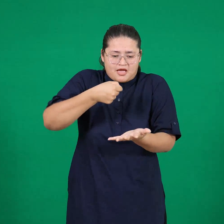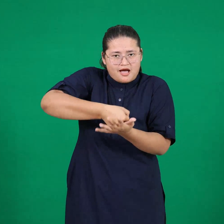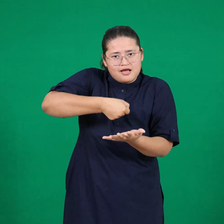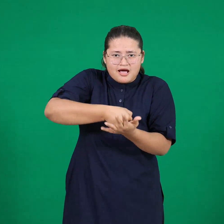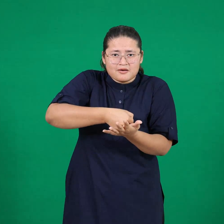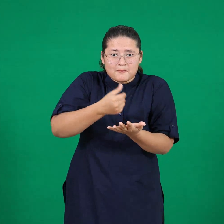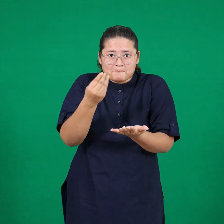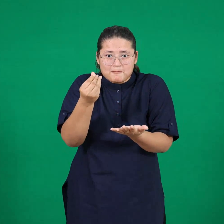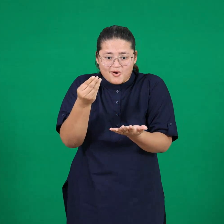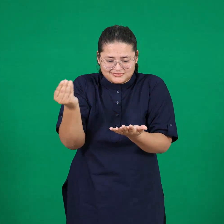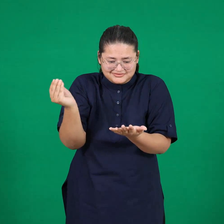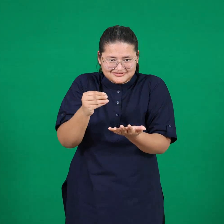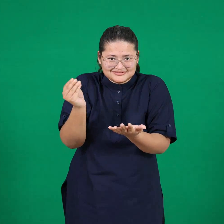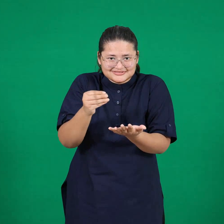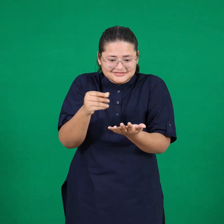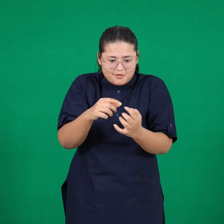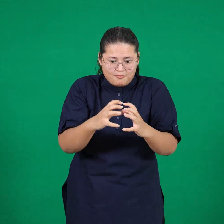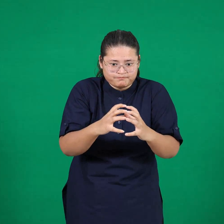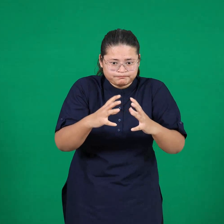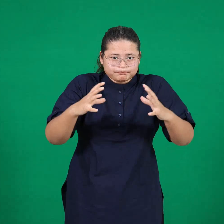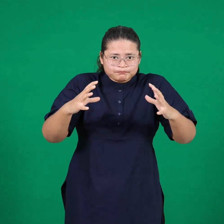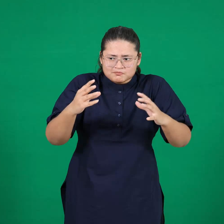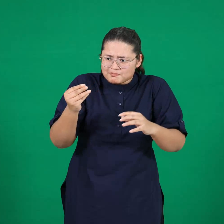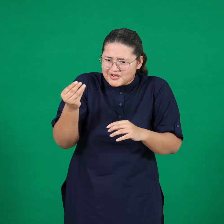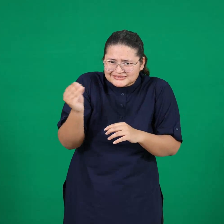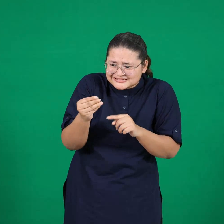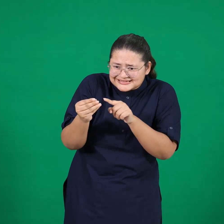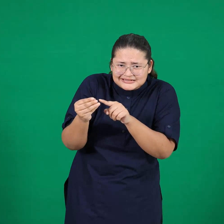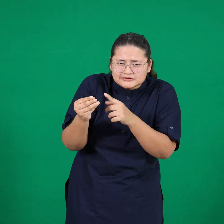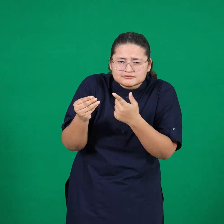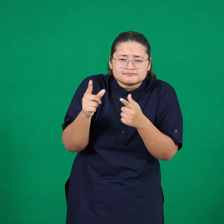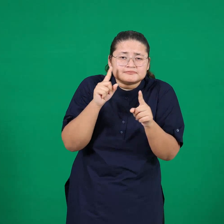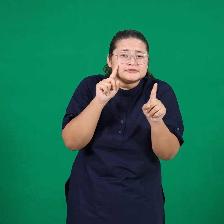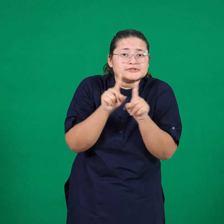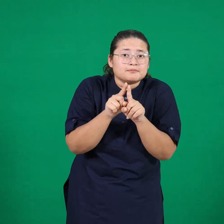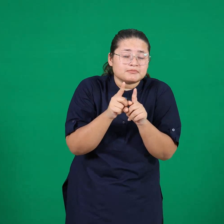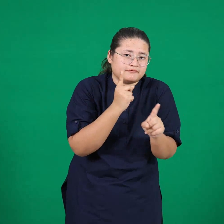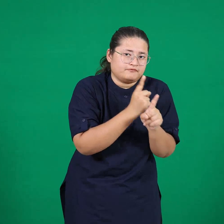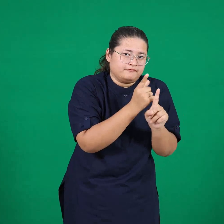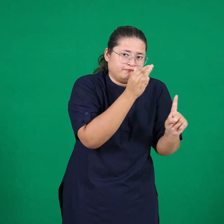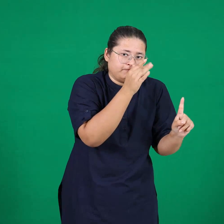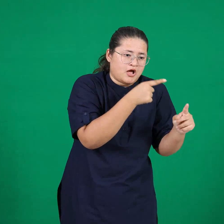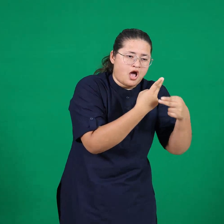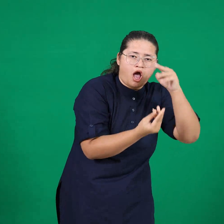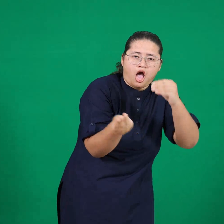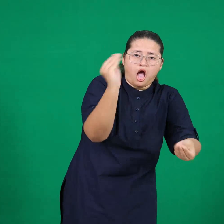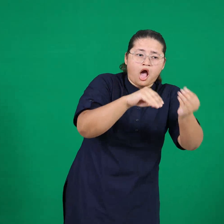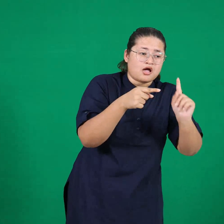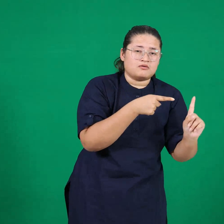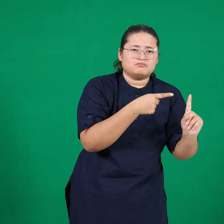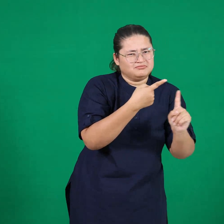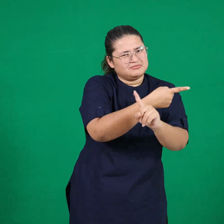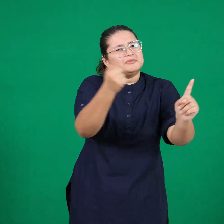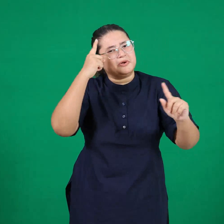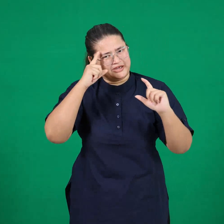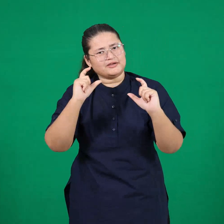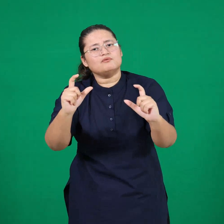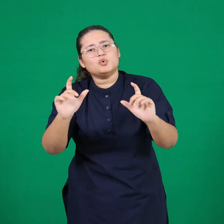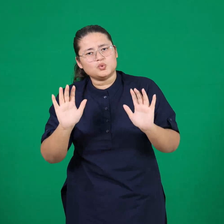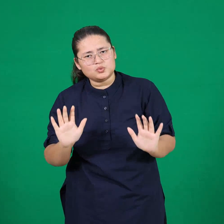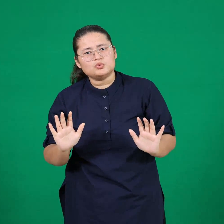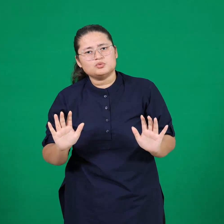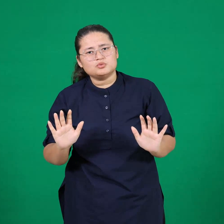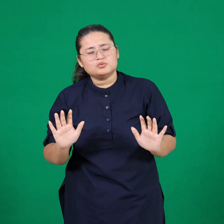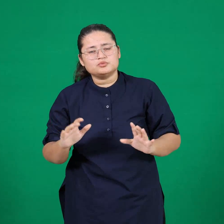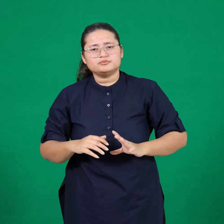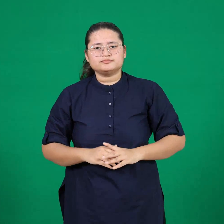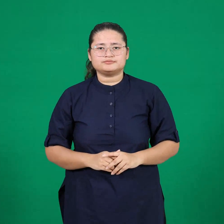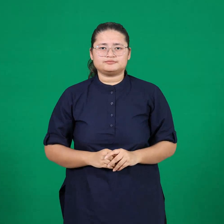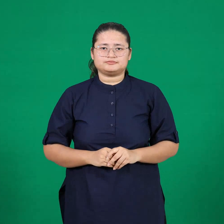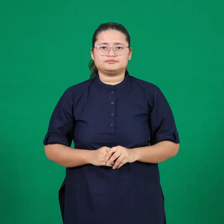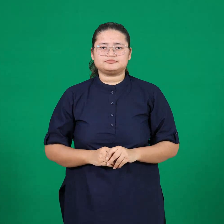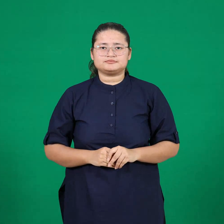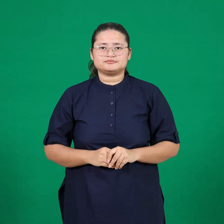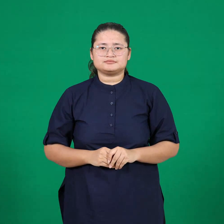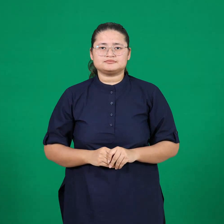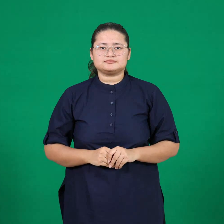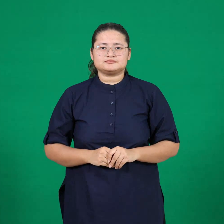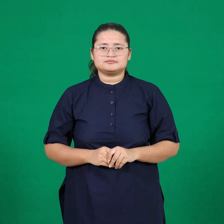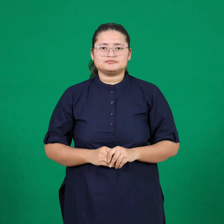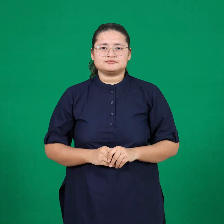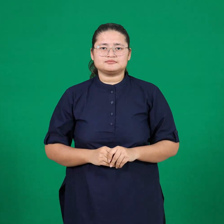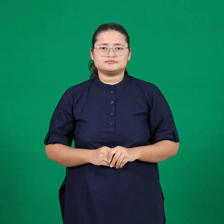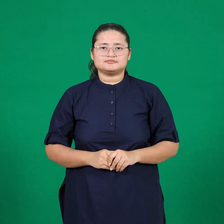A little leaven works through the whole batch of dough.